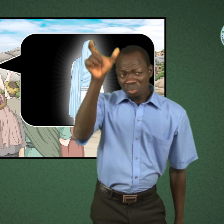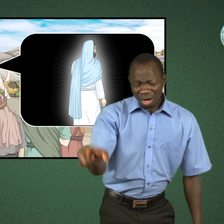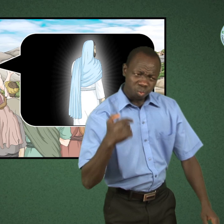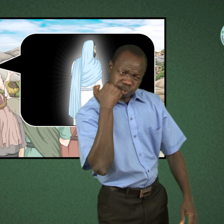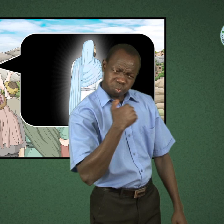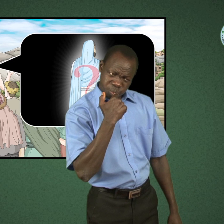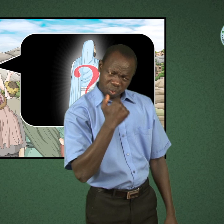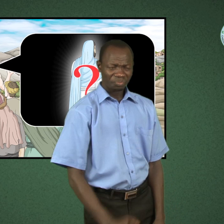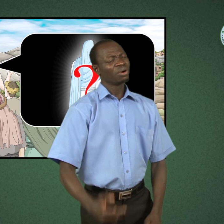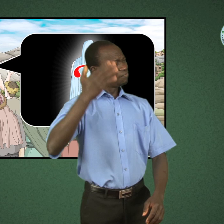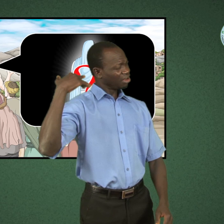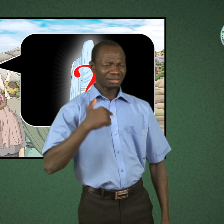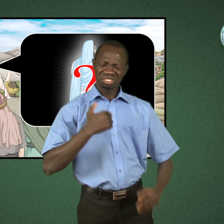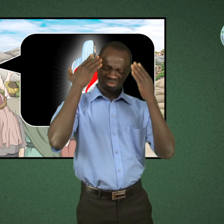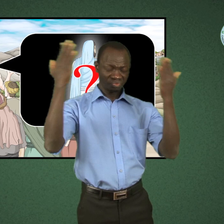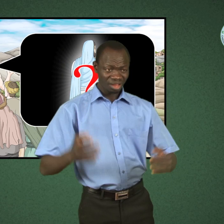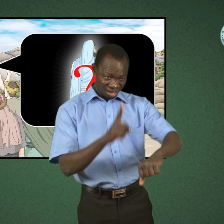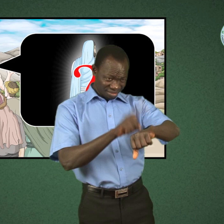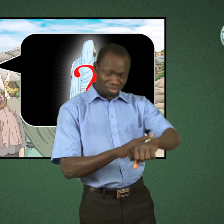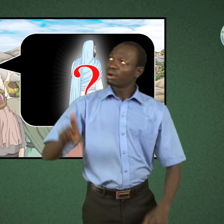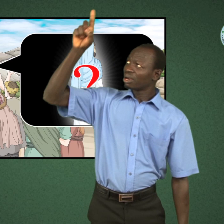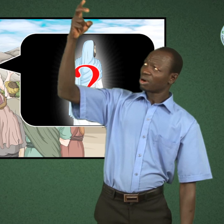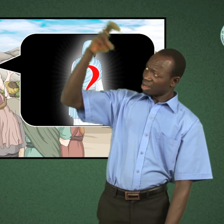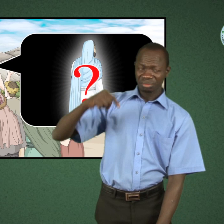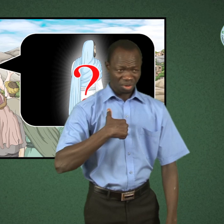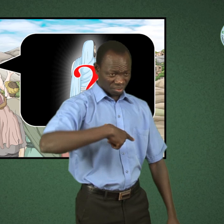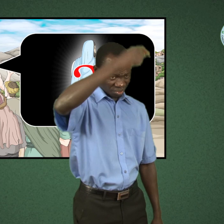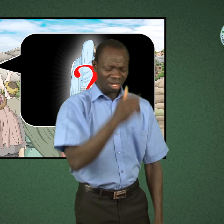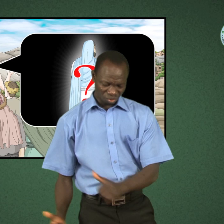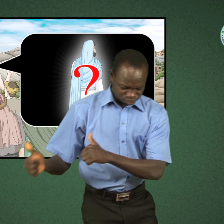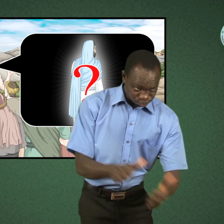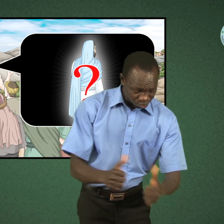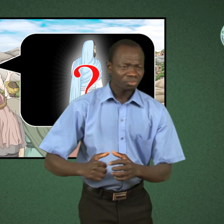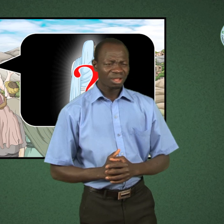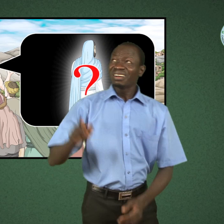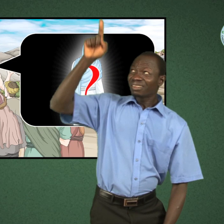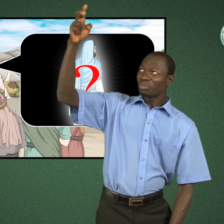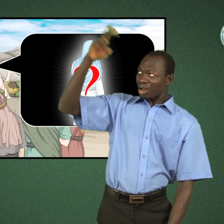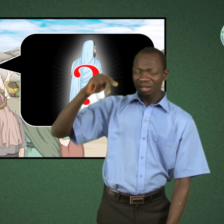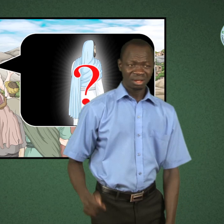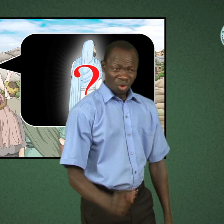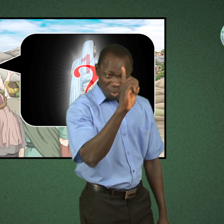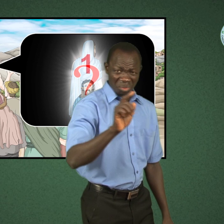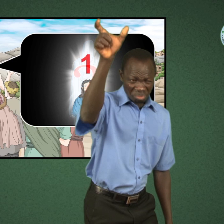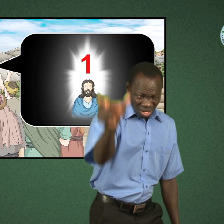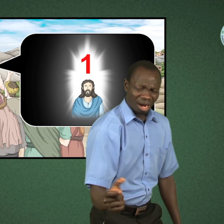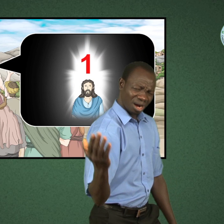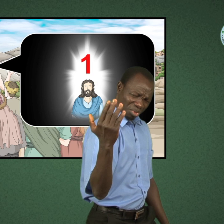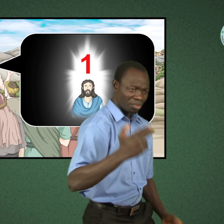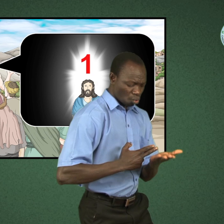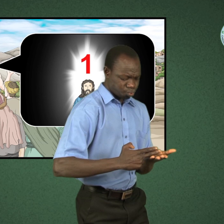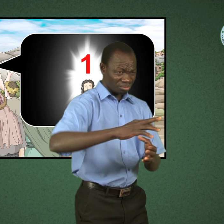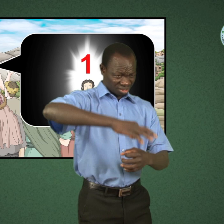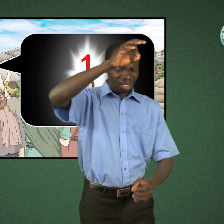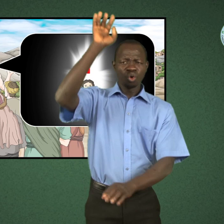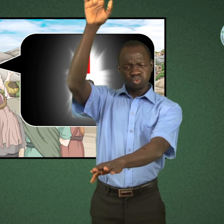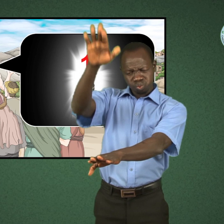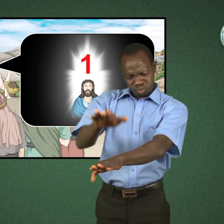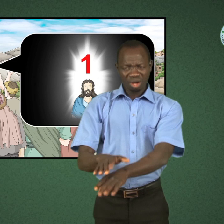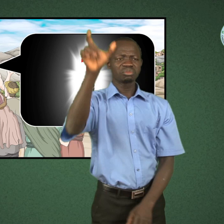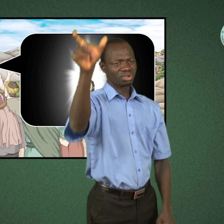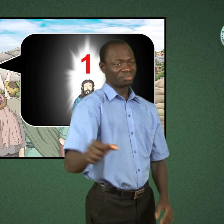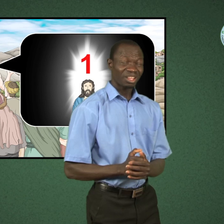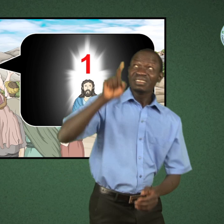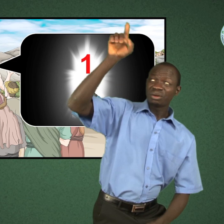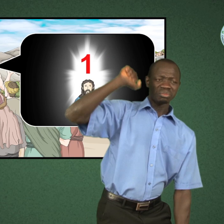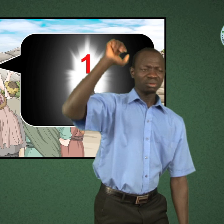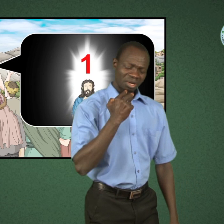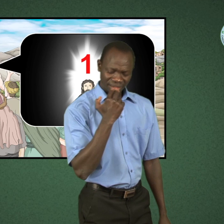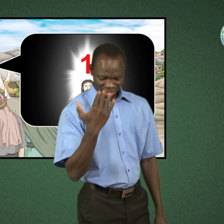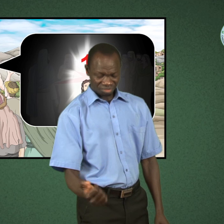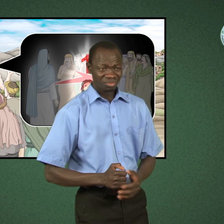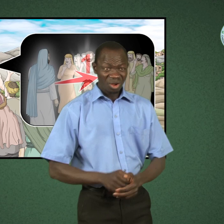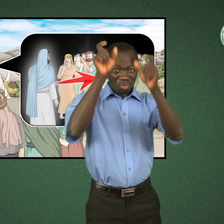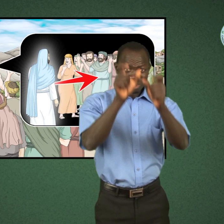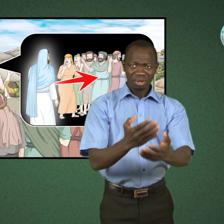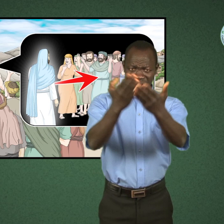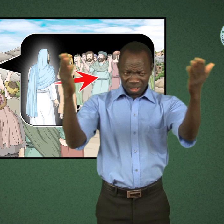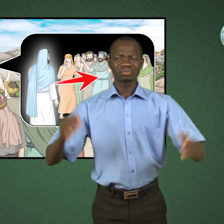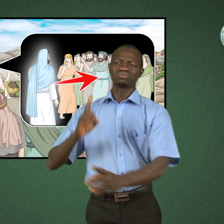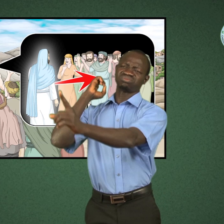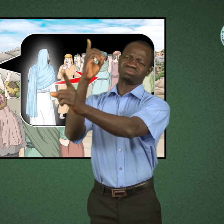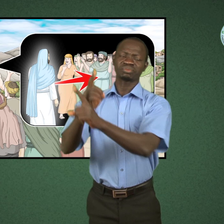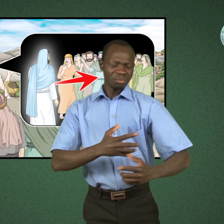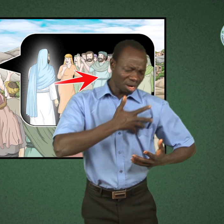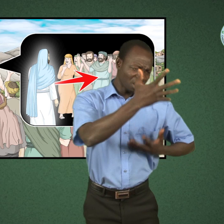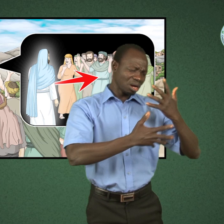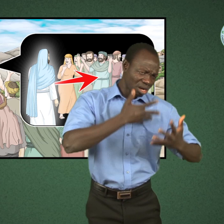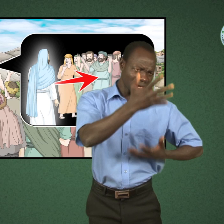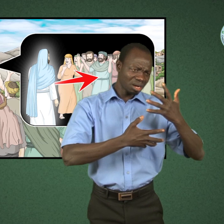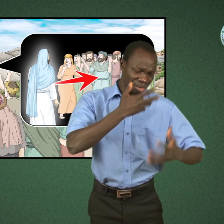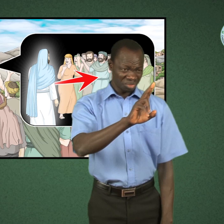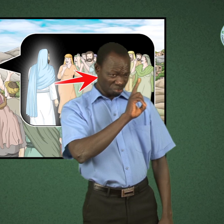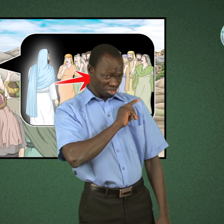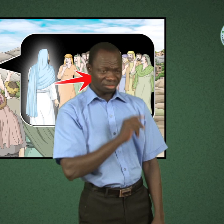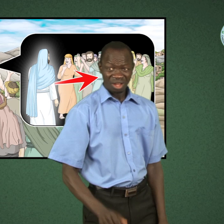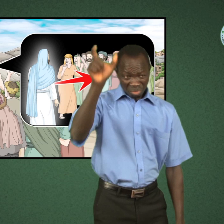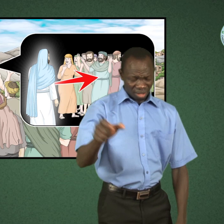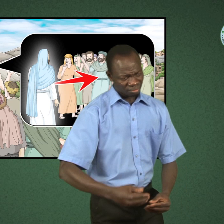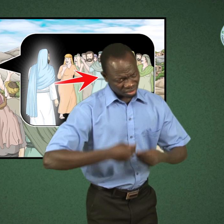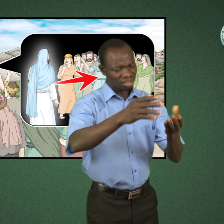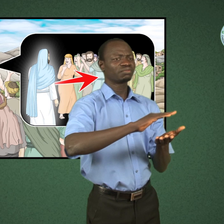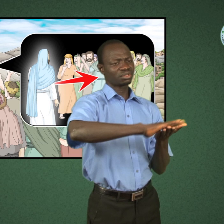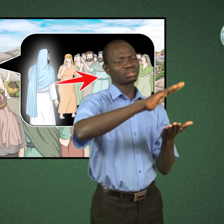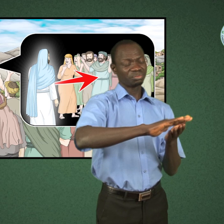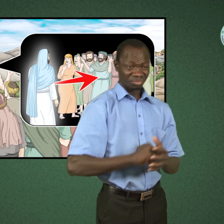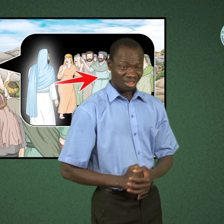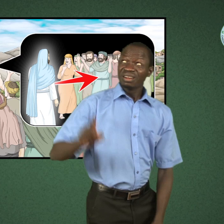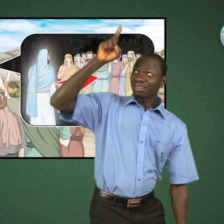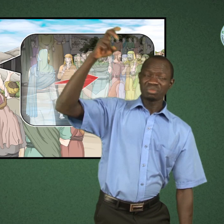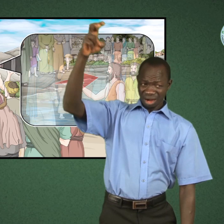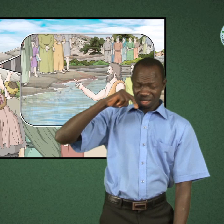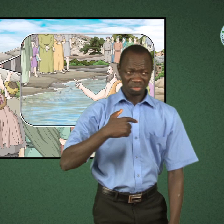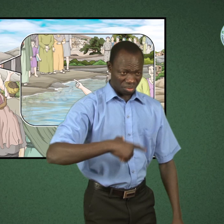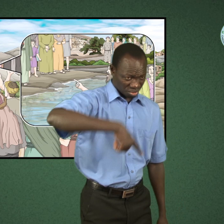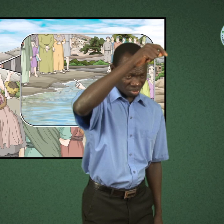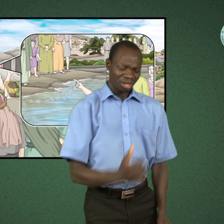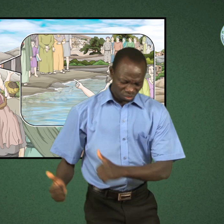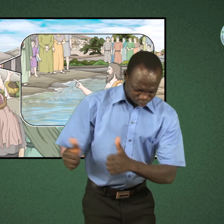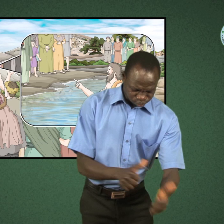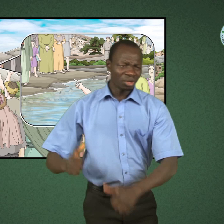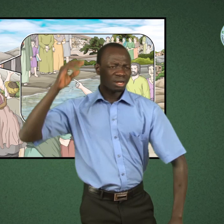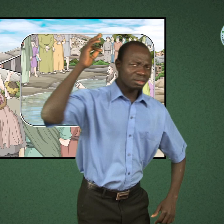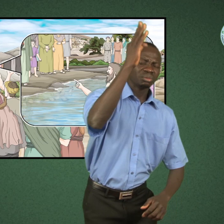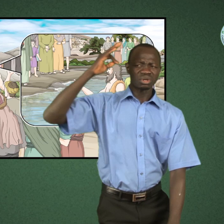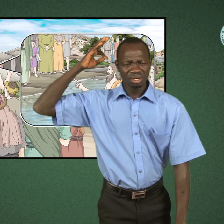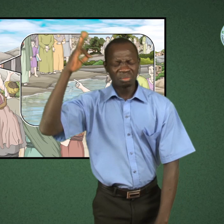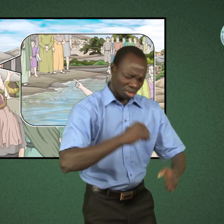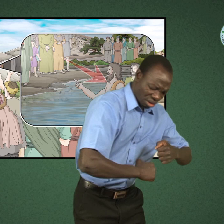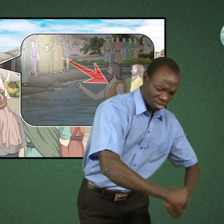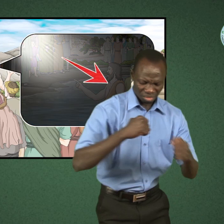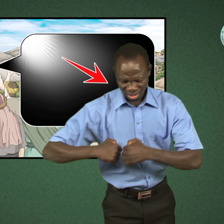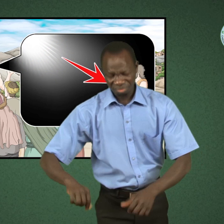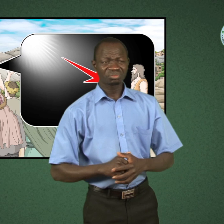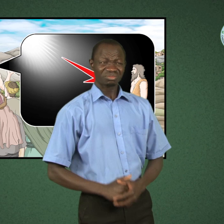I myself did not know Him, but the reason I came baptizing with water was that He might be revealed to Israel.”